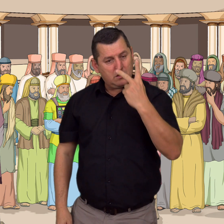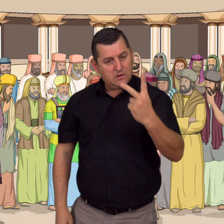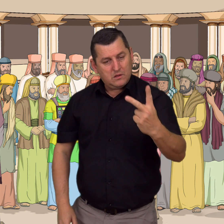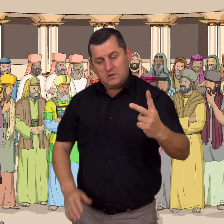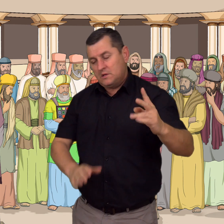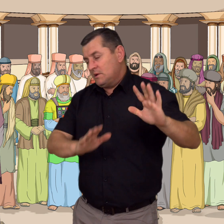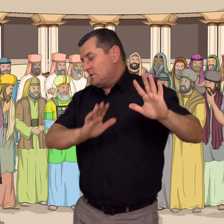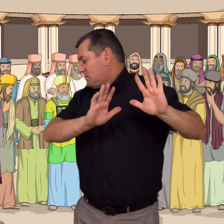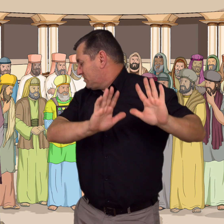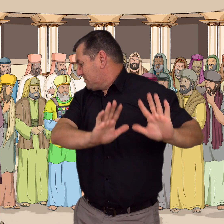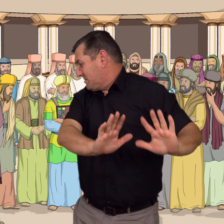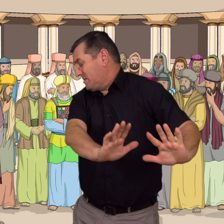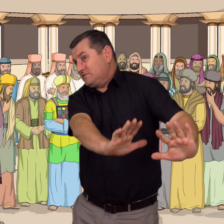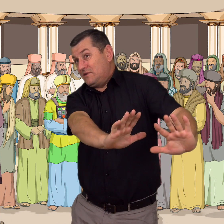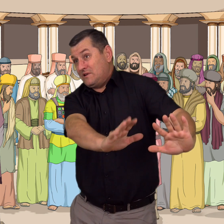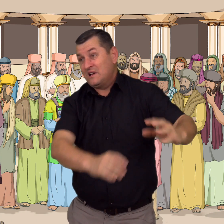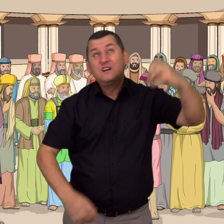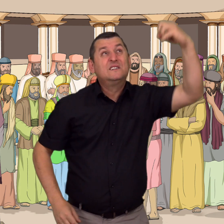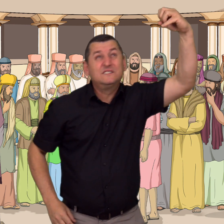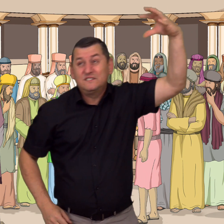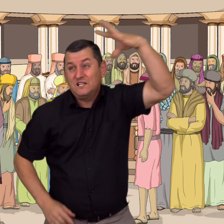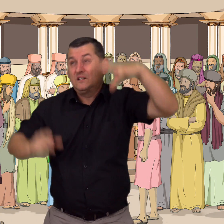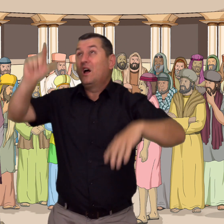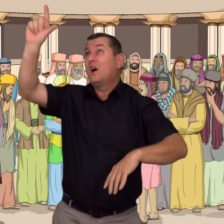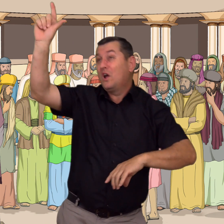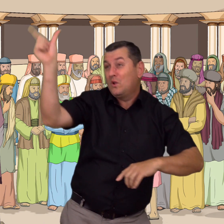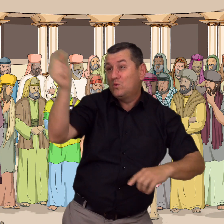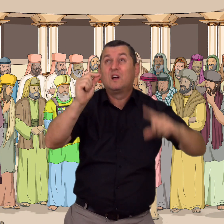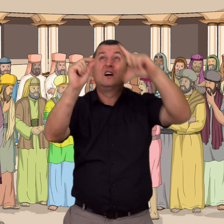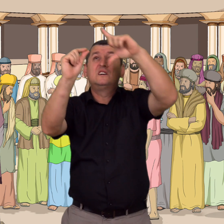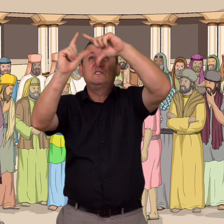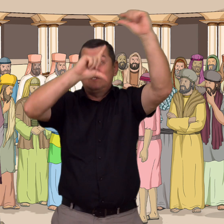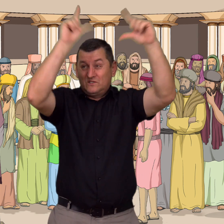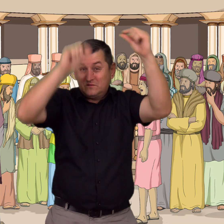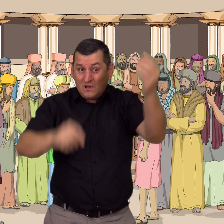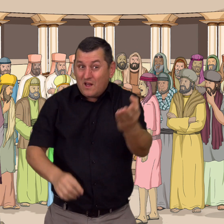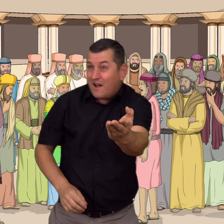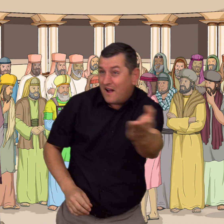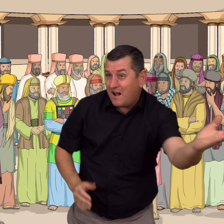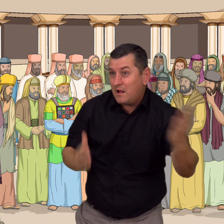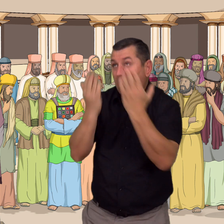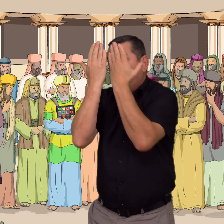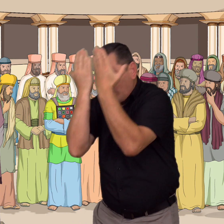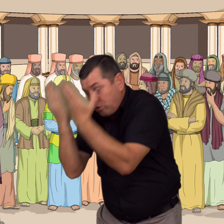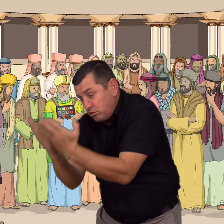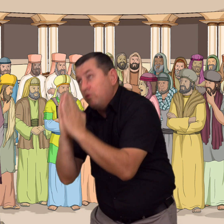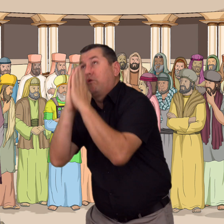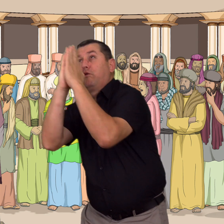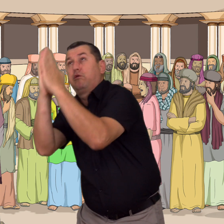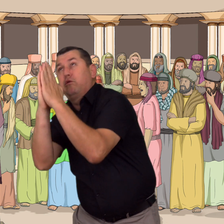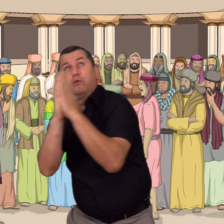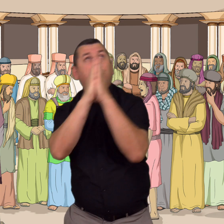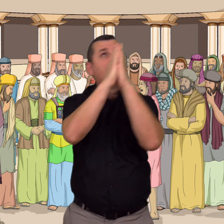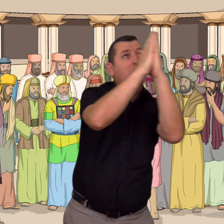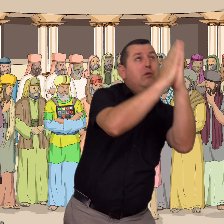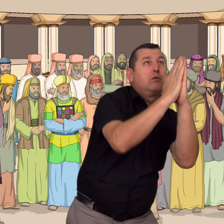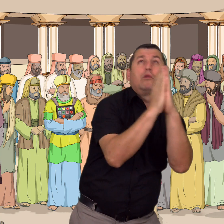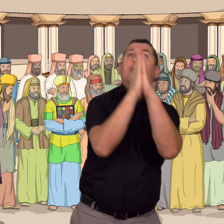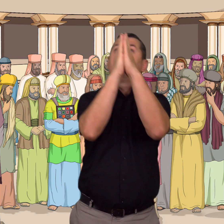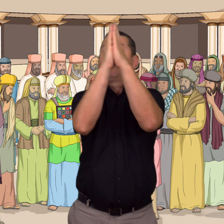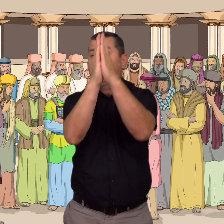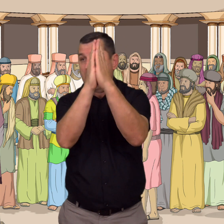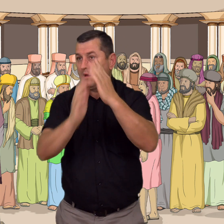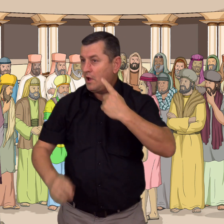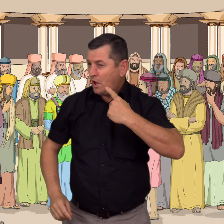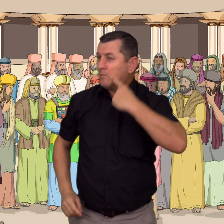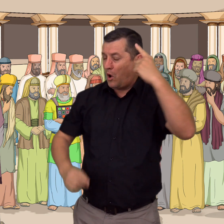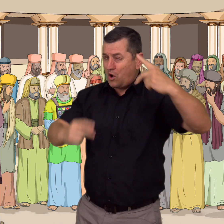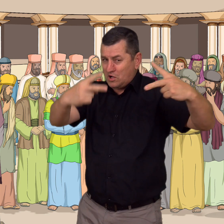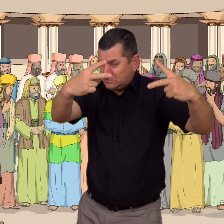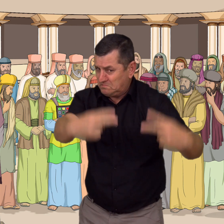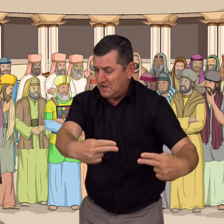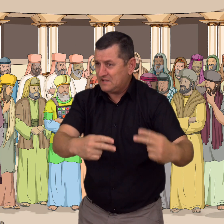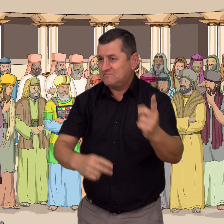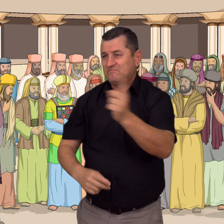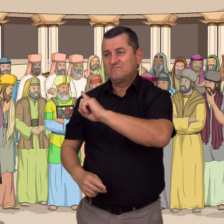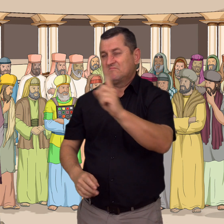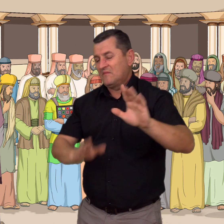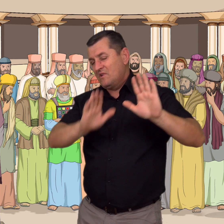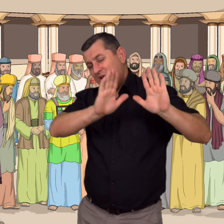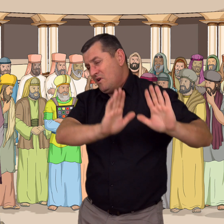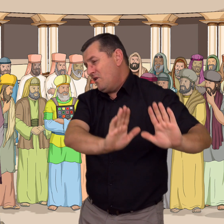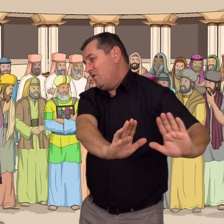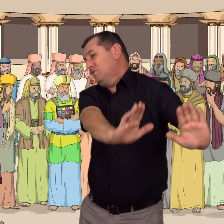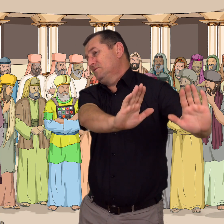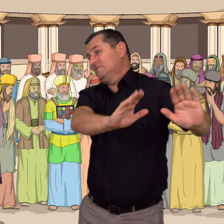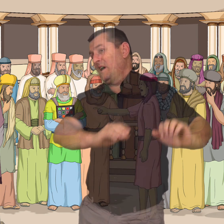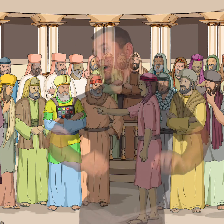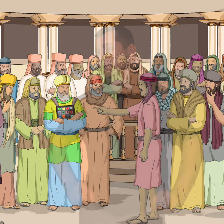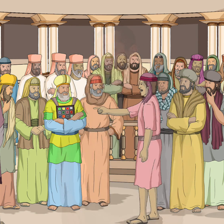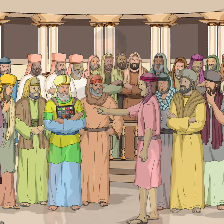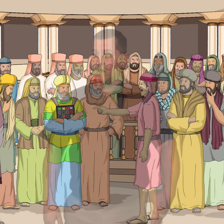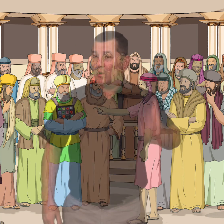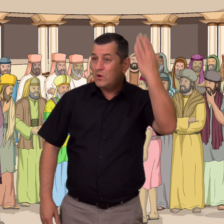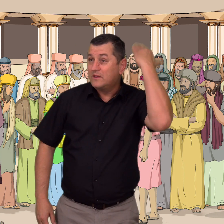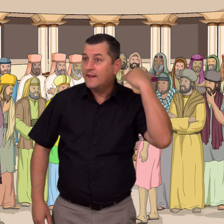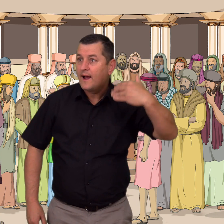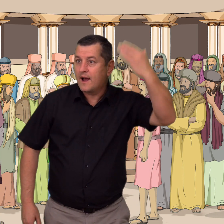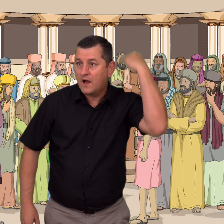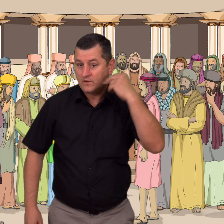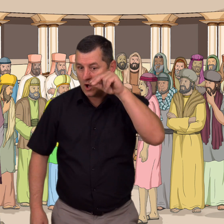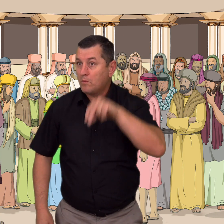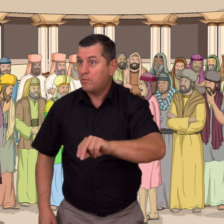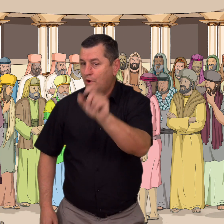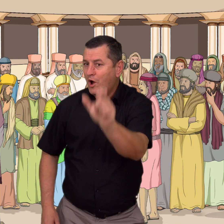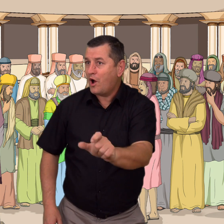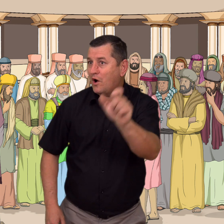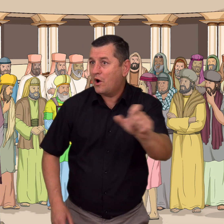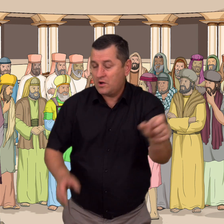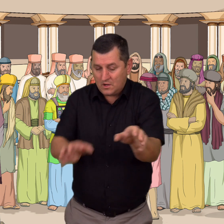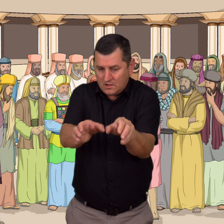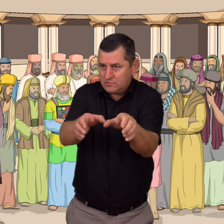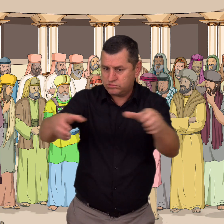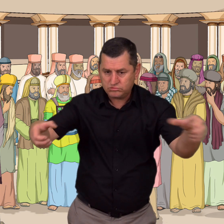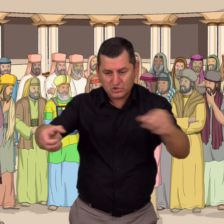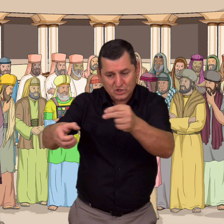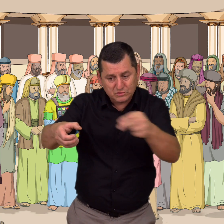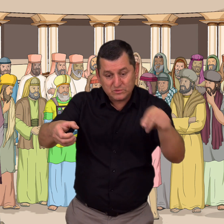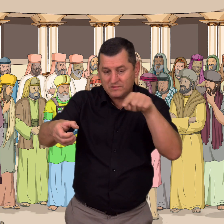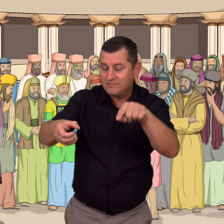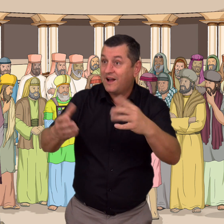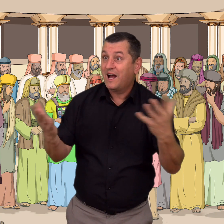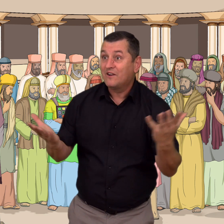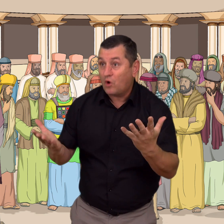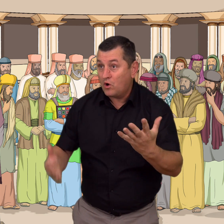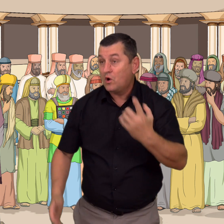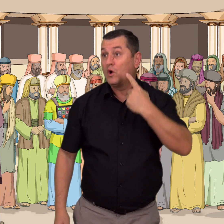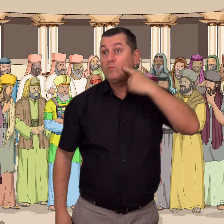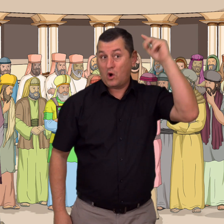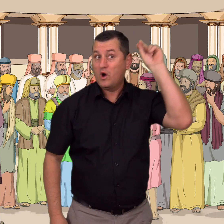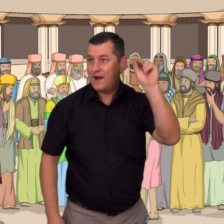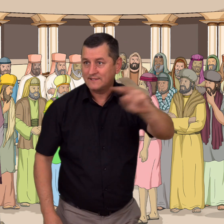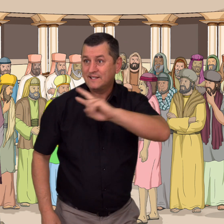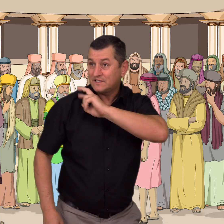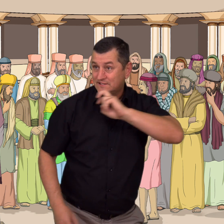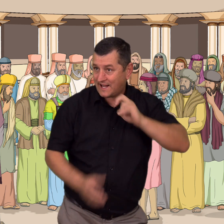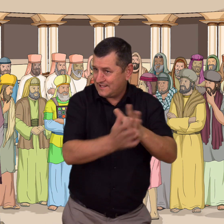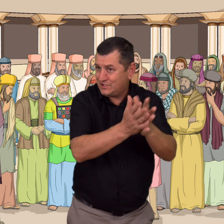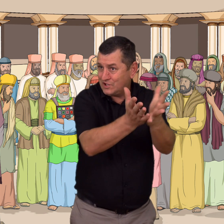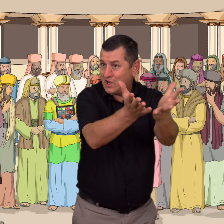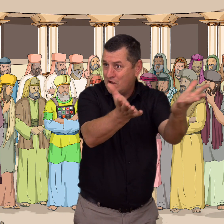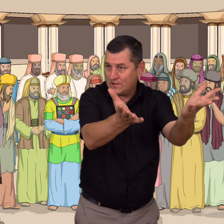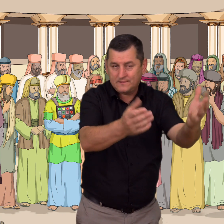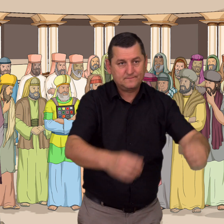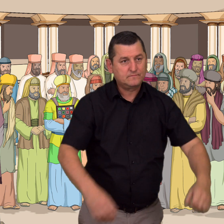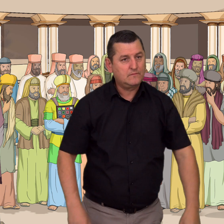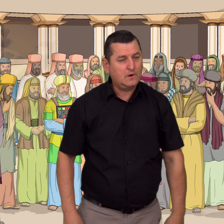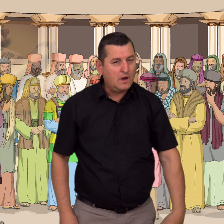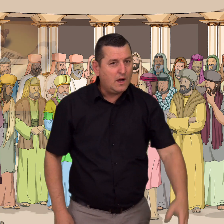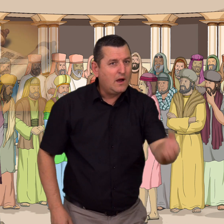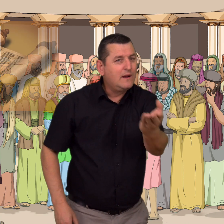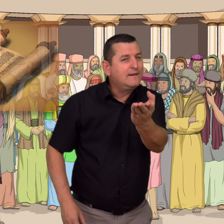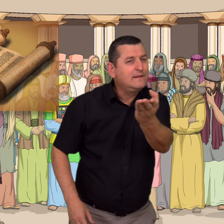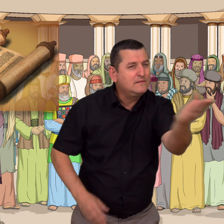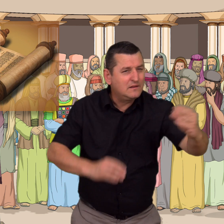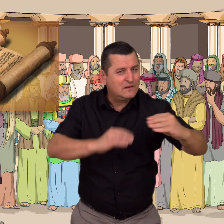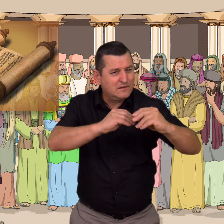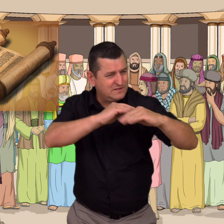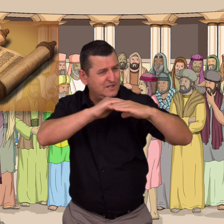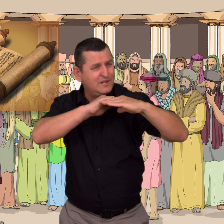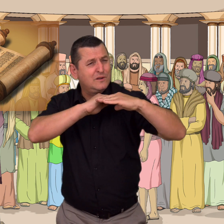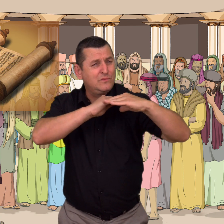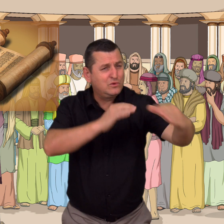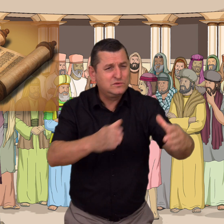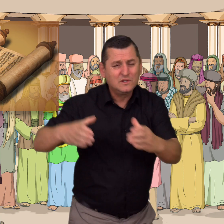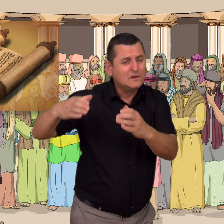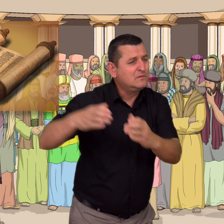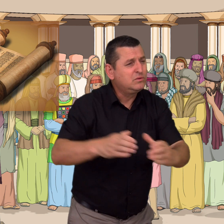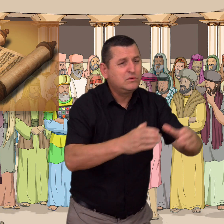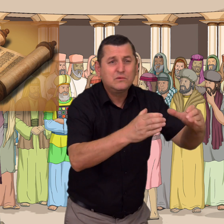At that time they made a calf and offered a sacrifice to the idol, rejoicing in the works of their hands.